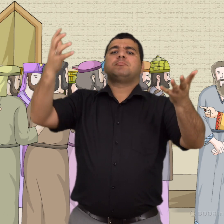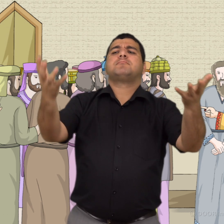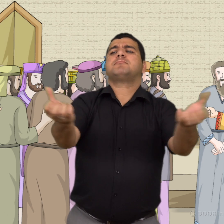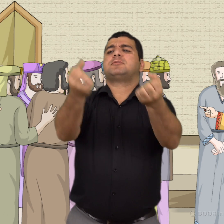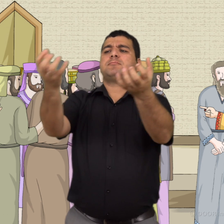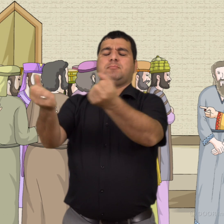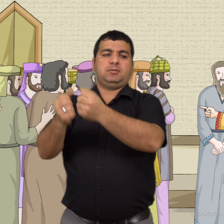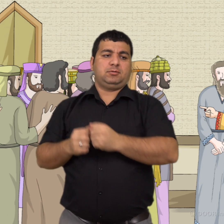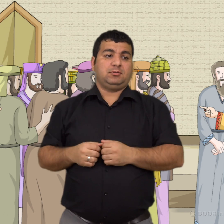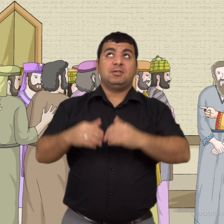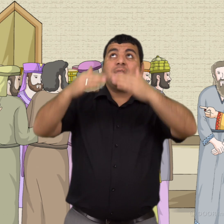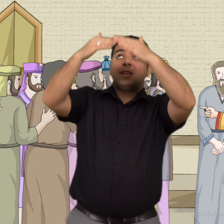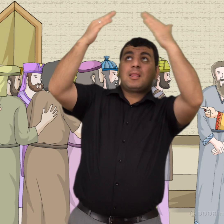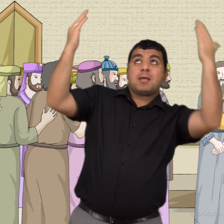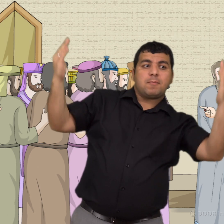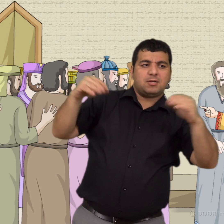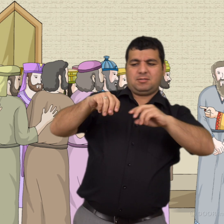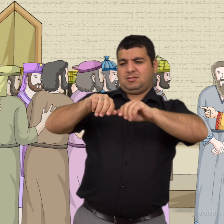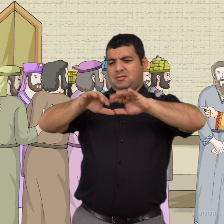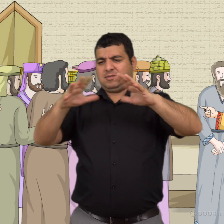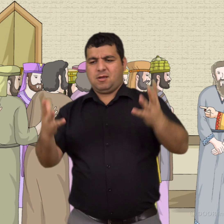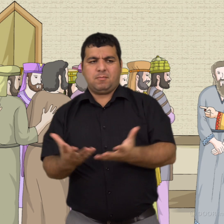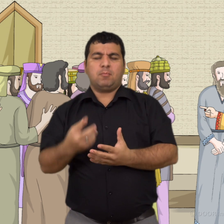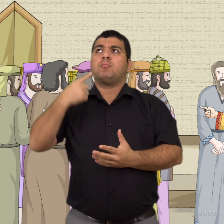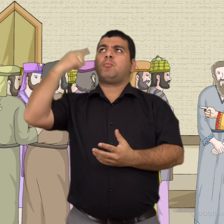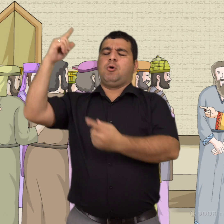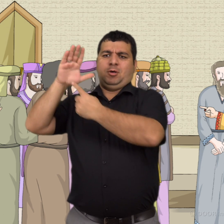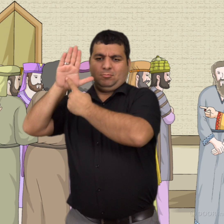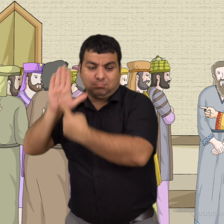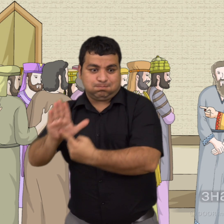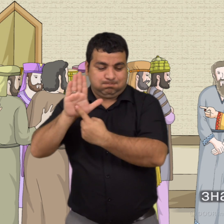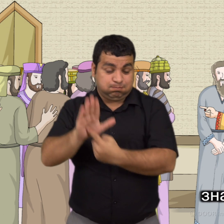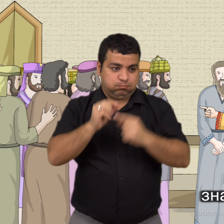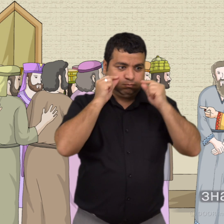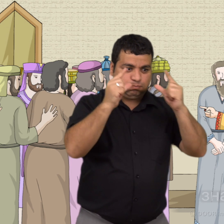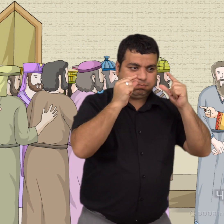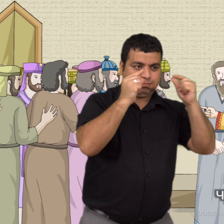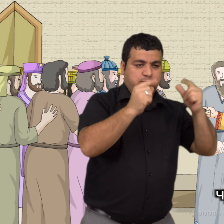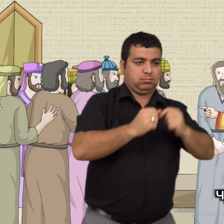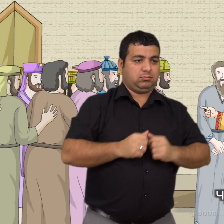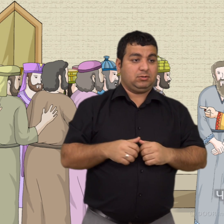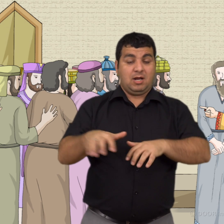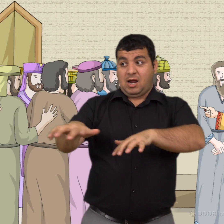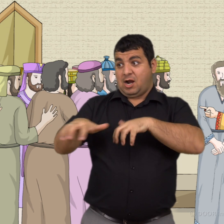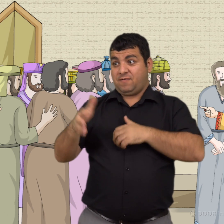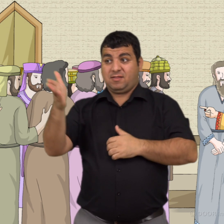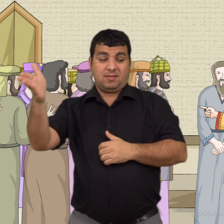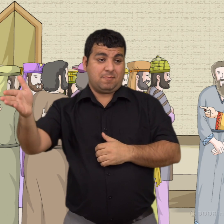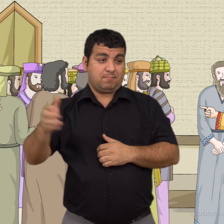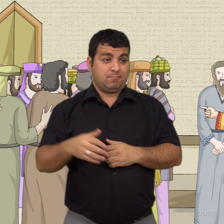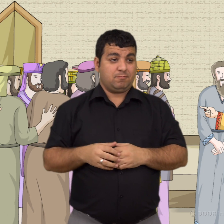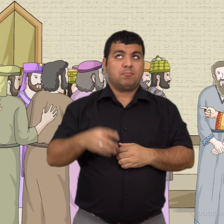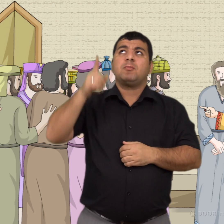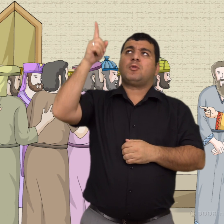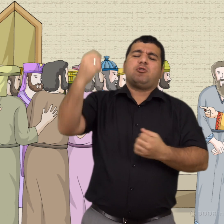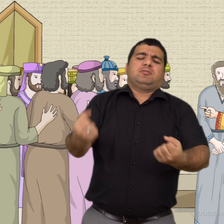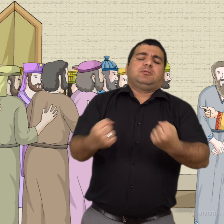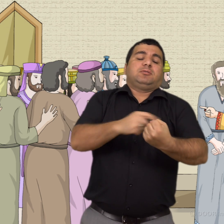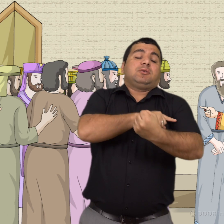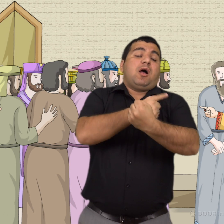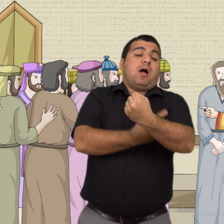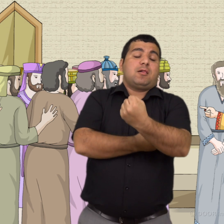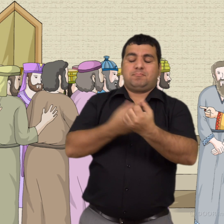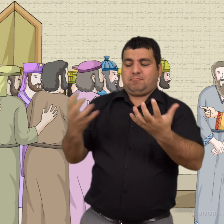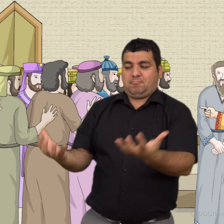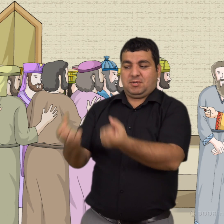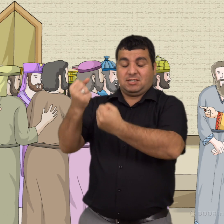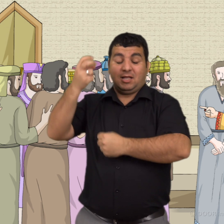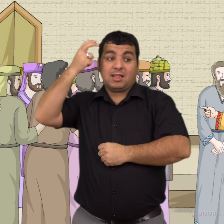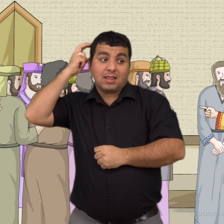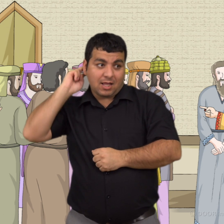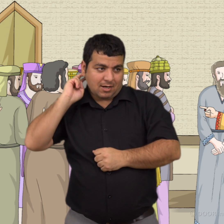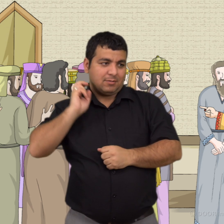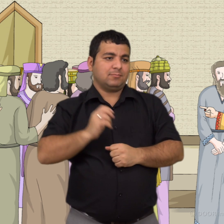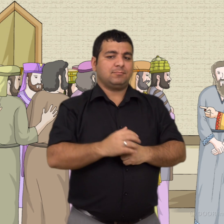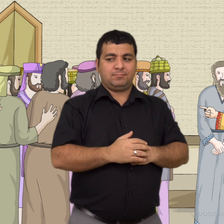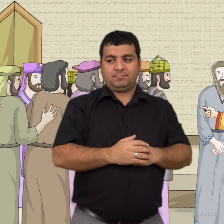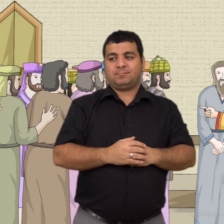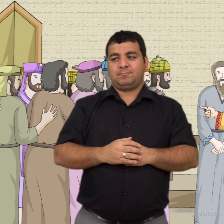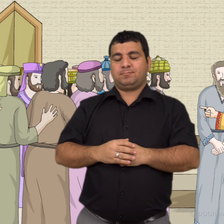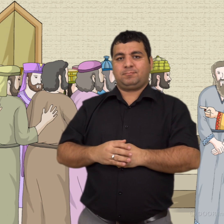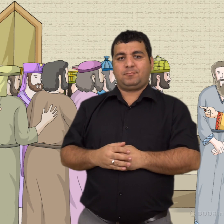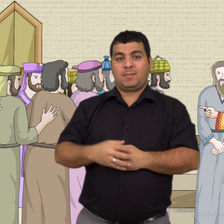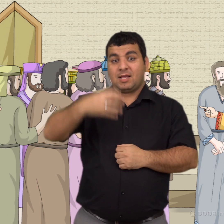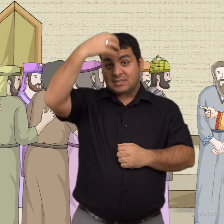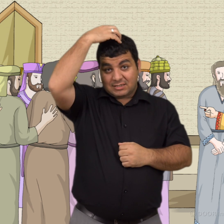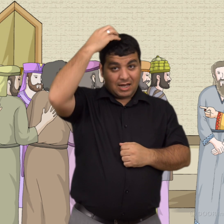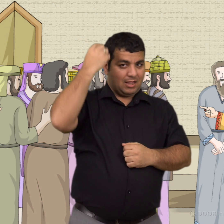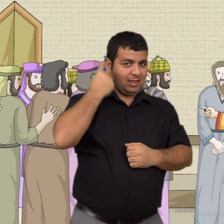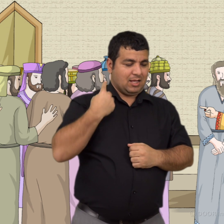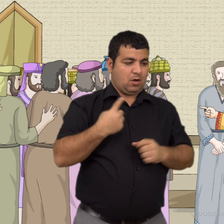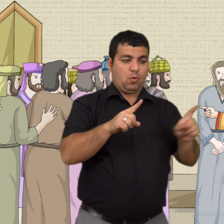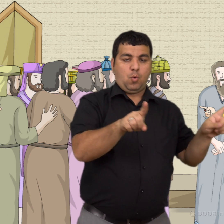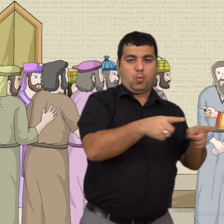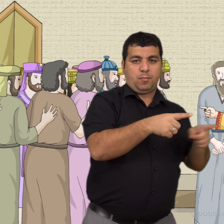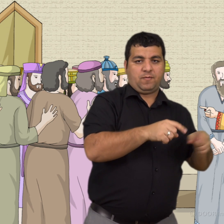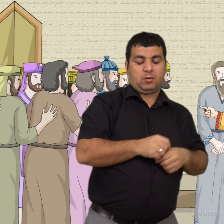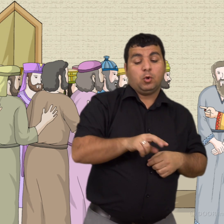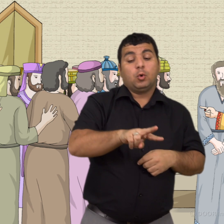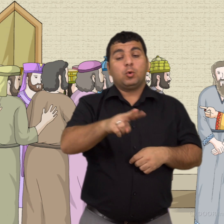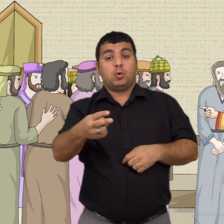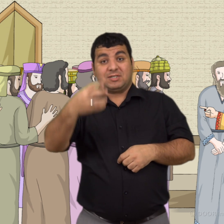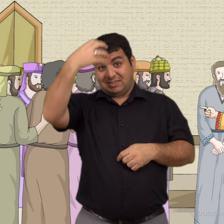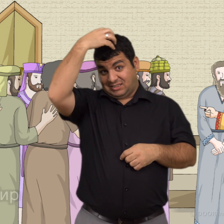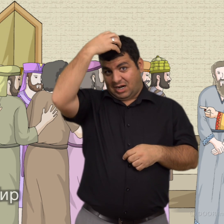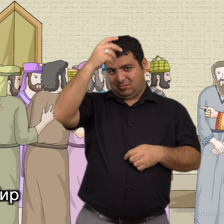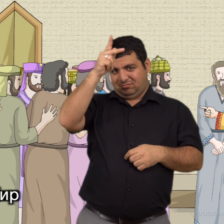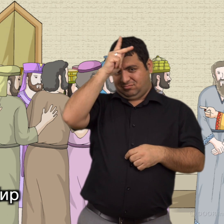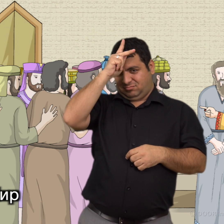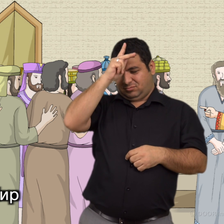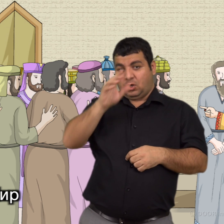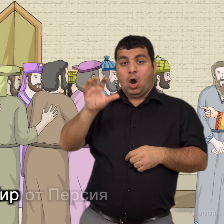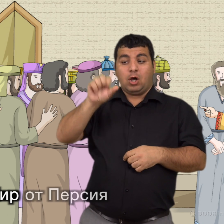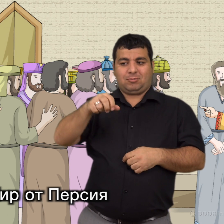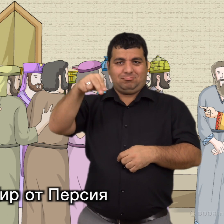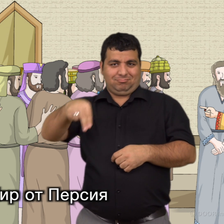He performs signs and wonders in the heavens and on the earth, for He has rescued Daniel from the power of the lions.”